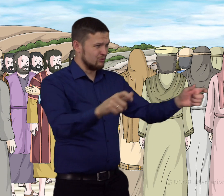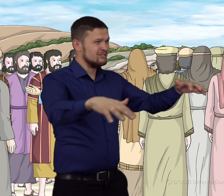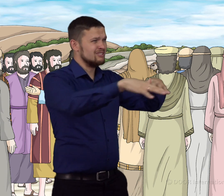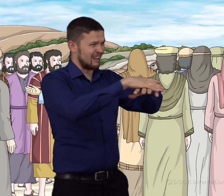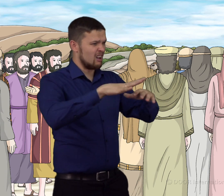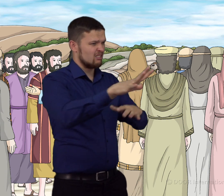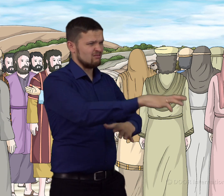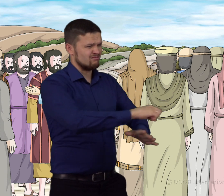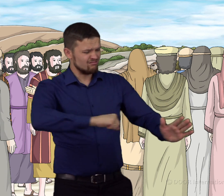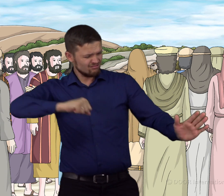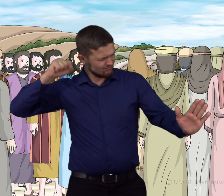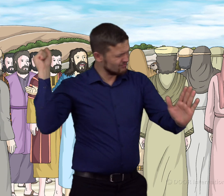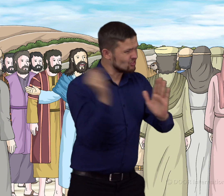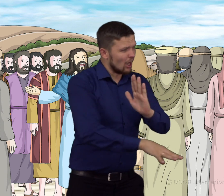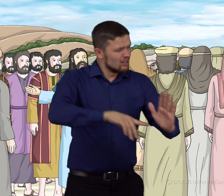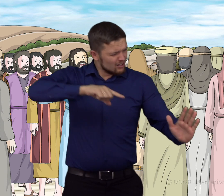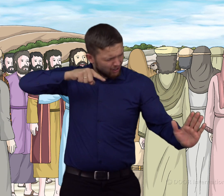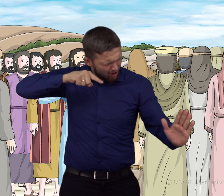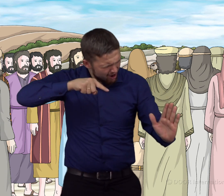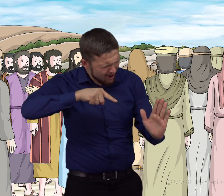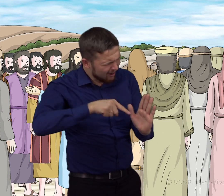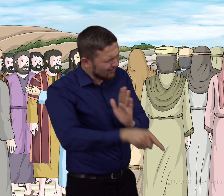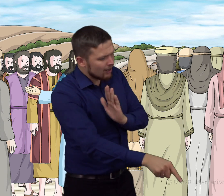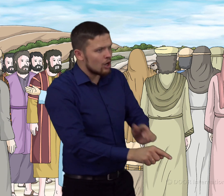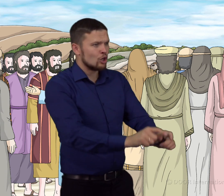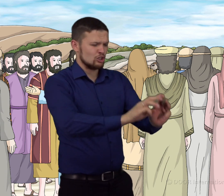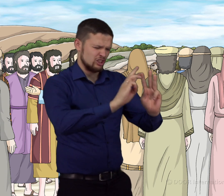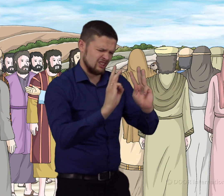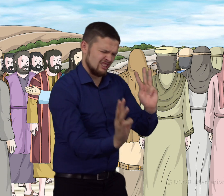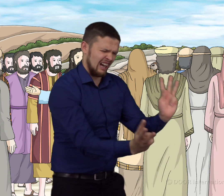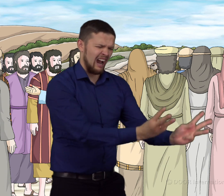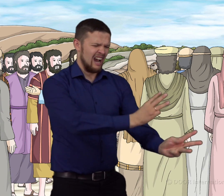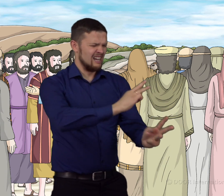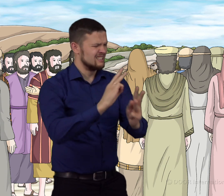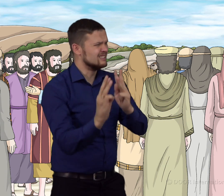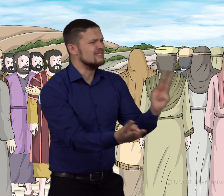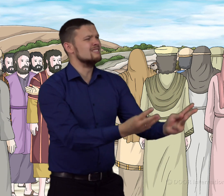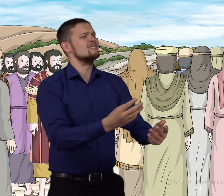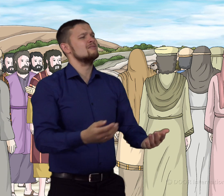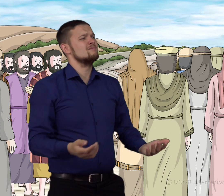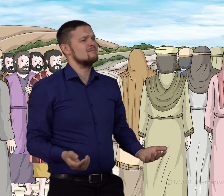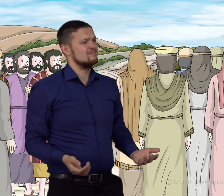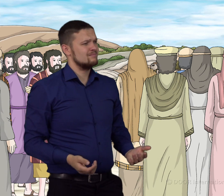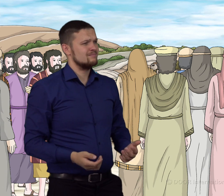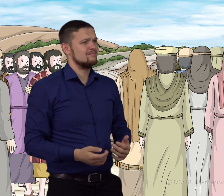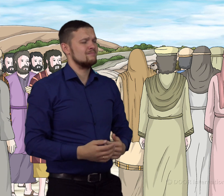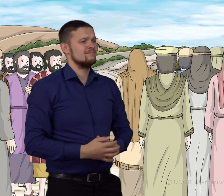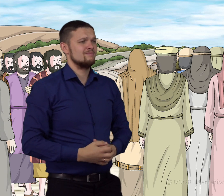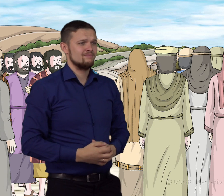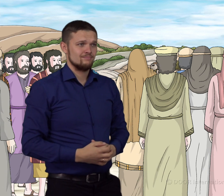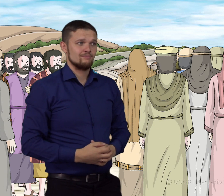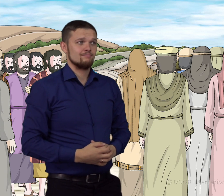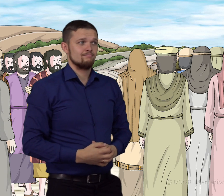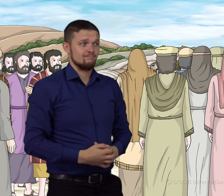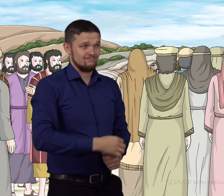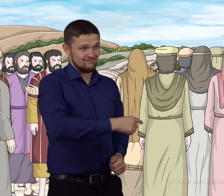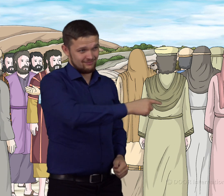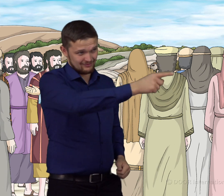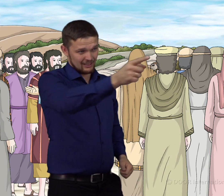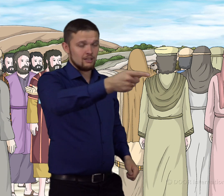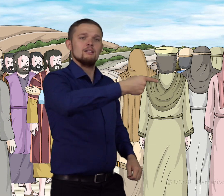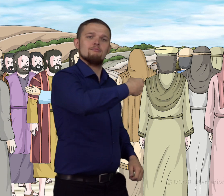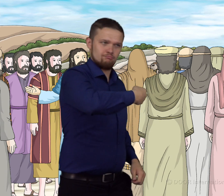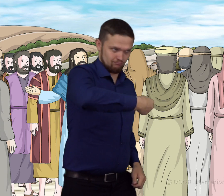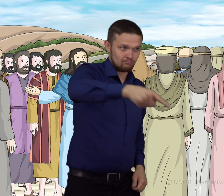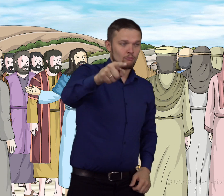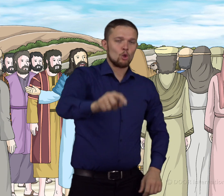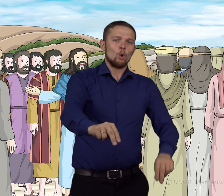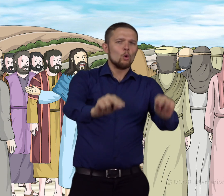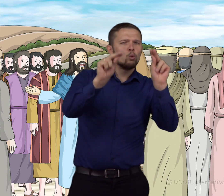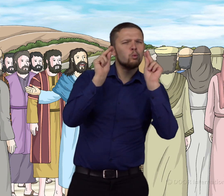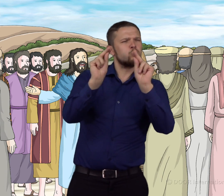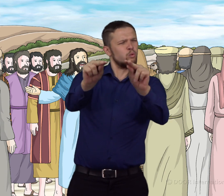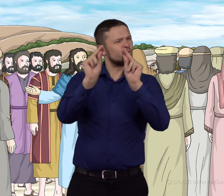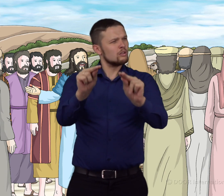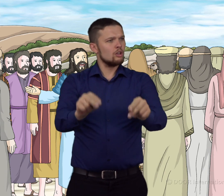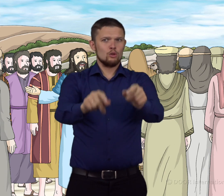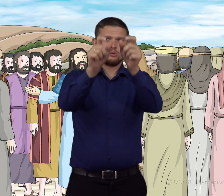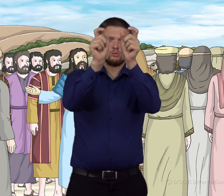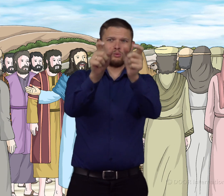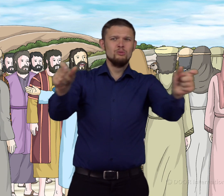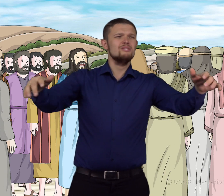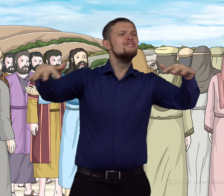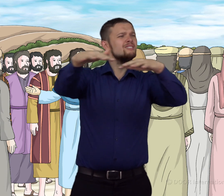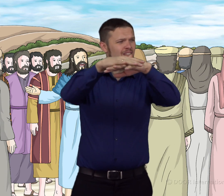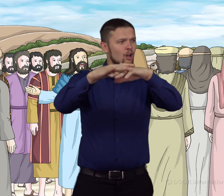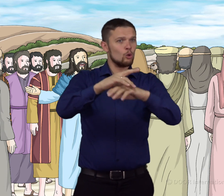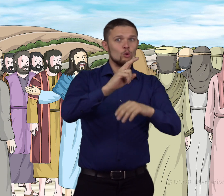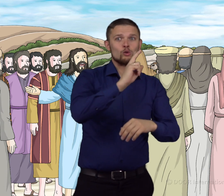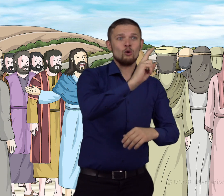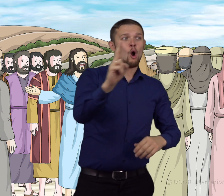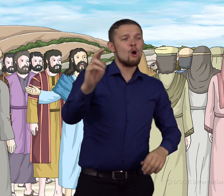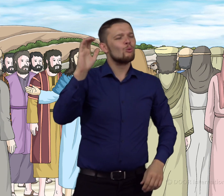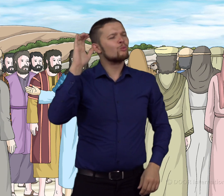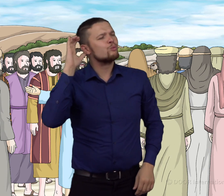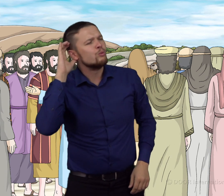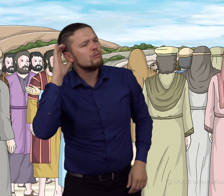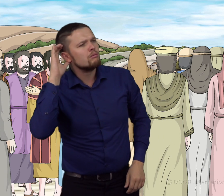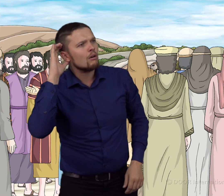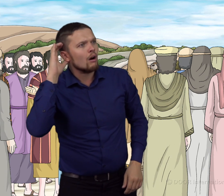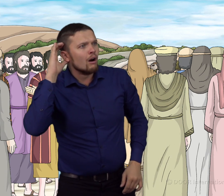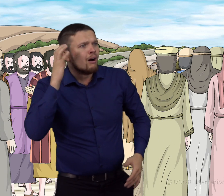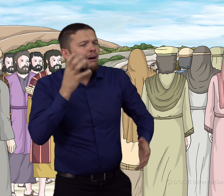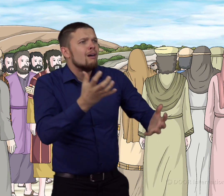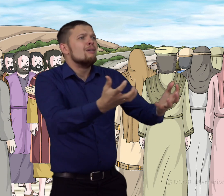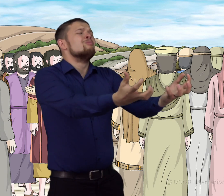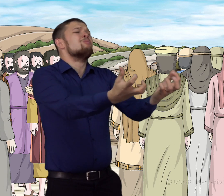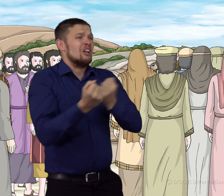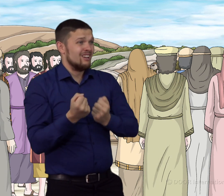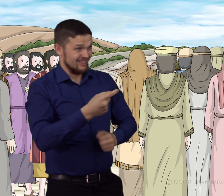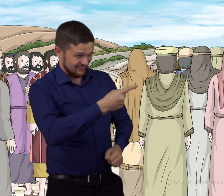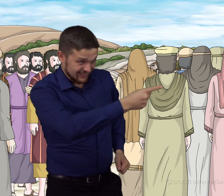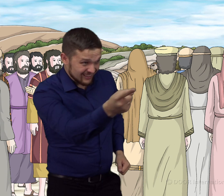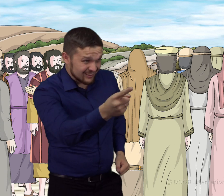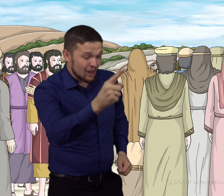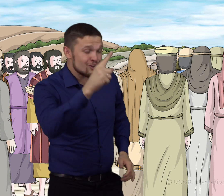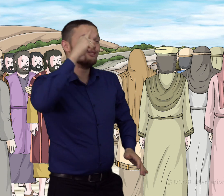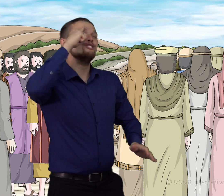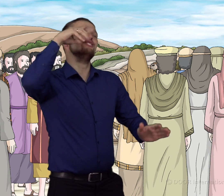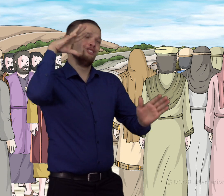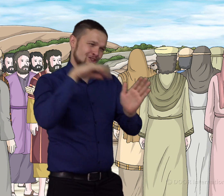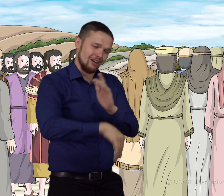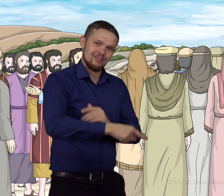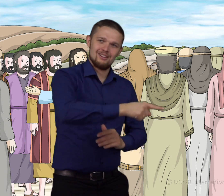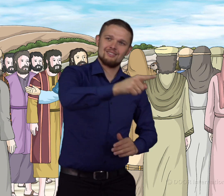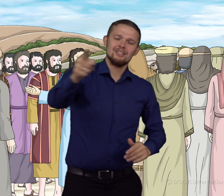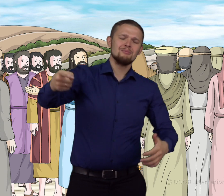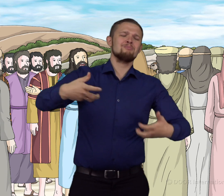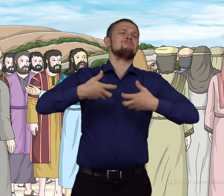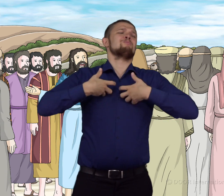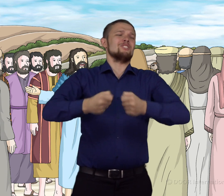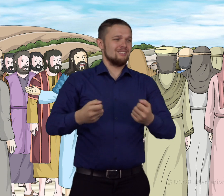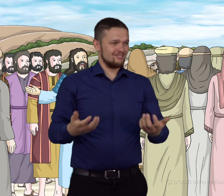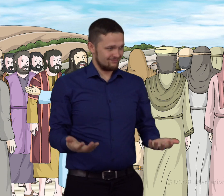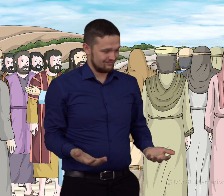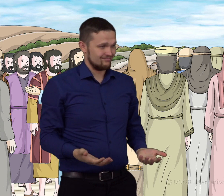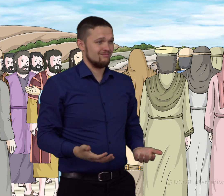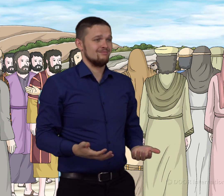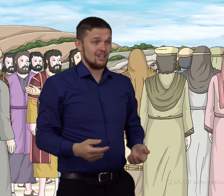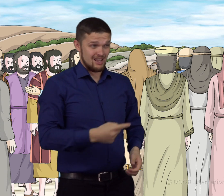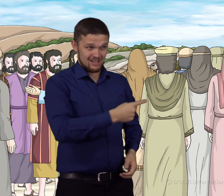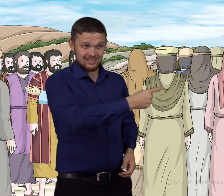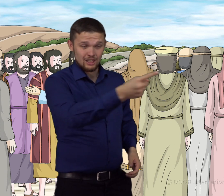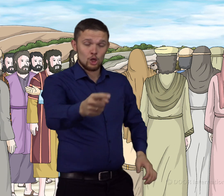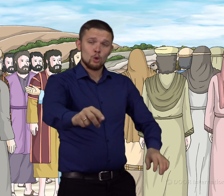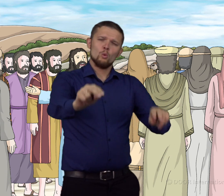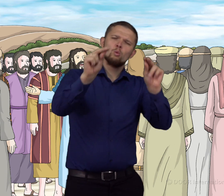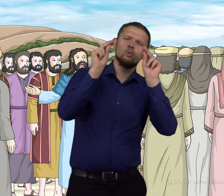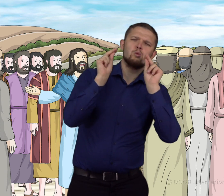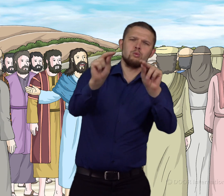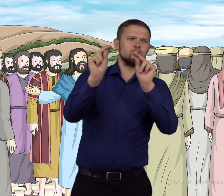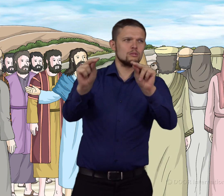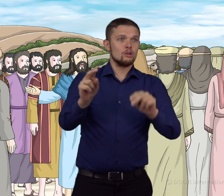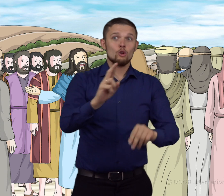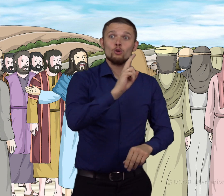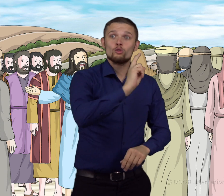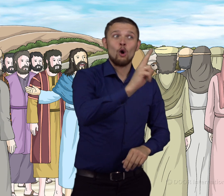No, you will be brought down to Hades! Whoever listens to you listens to Me;